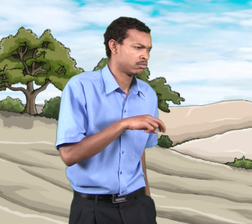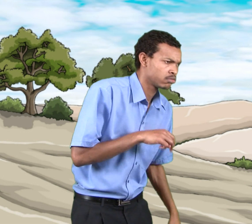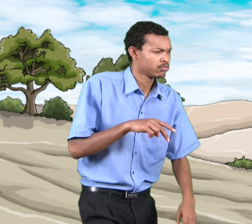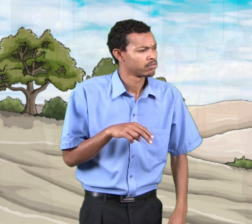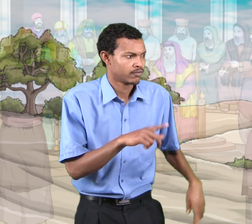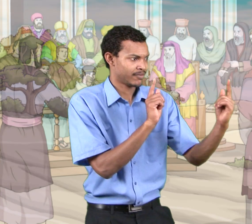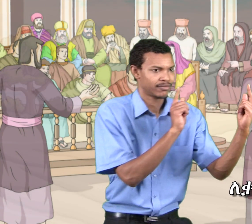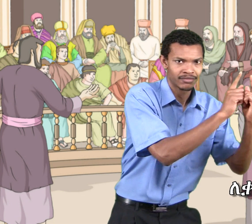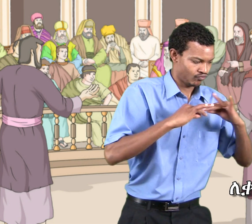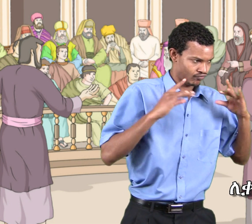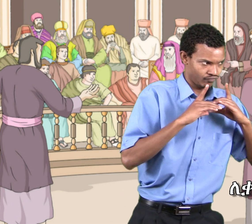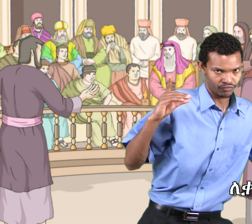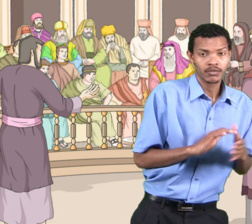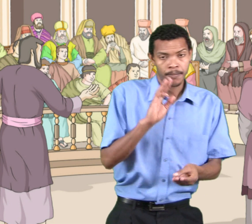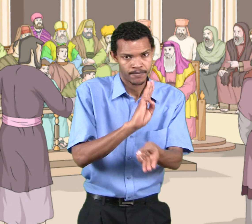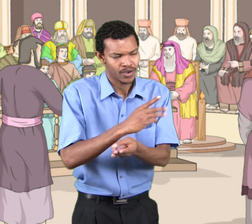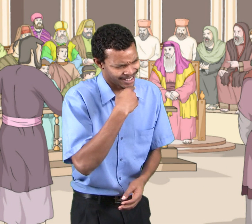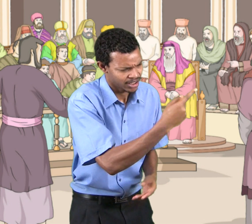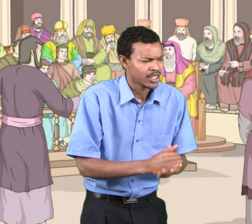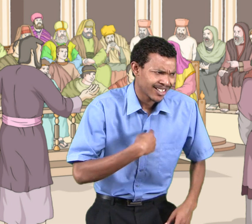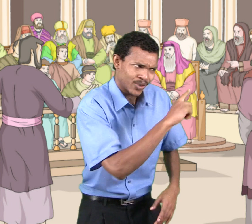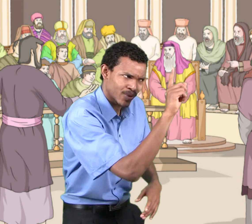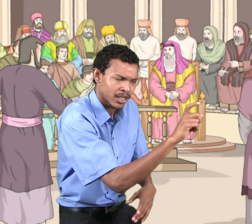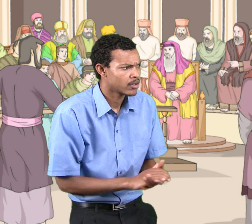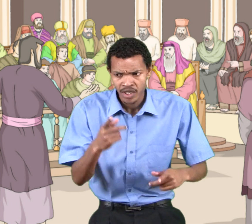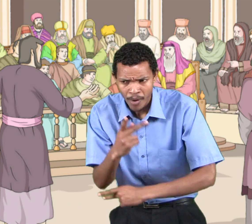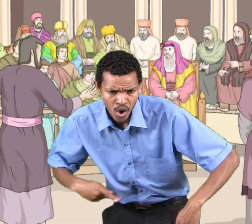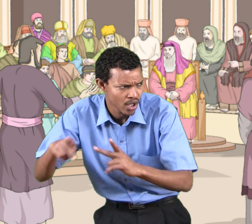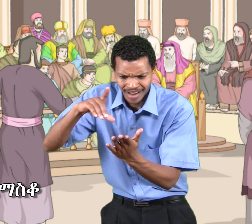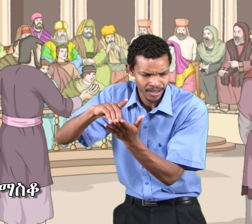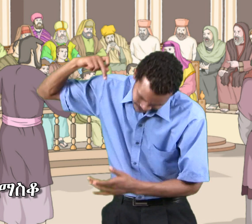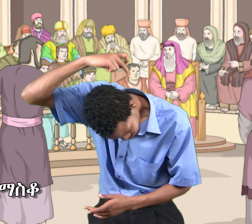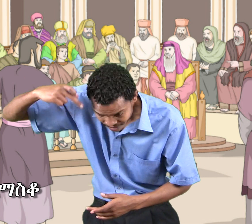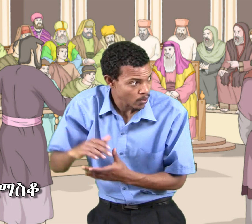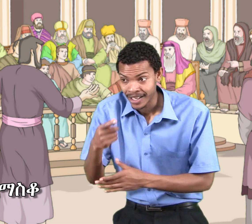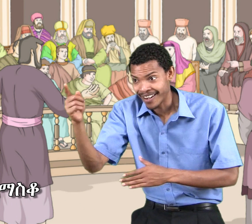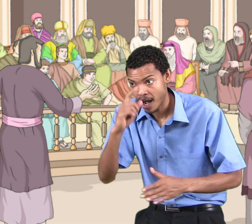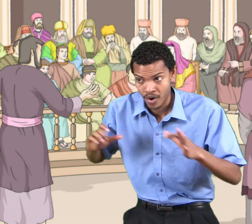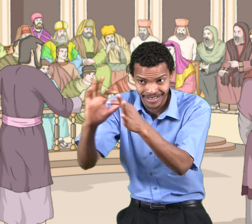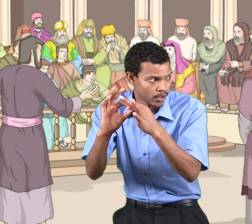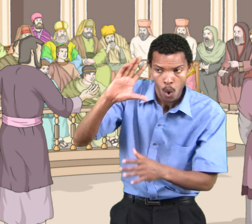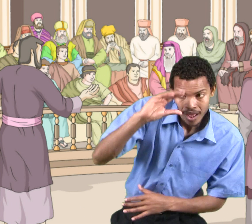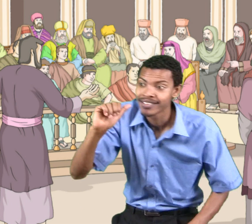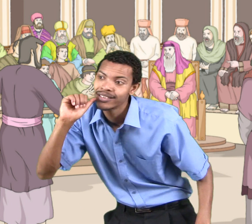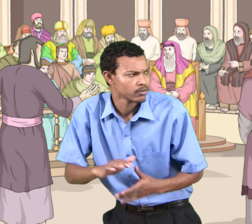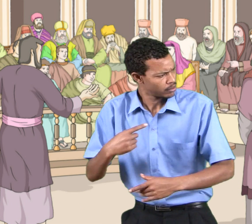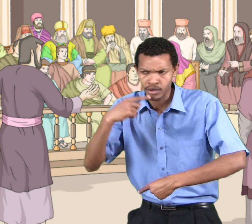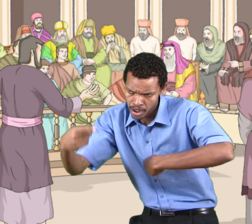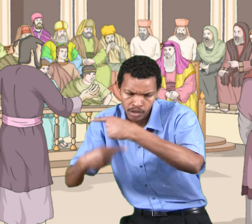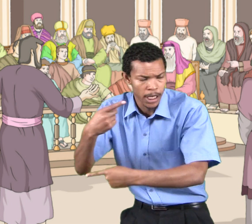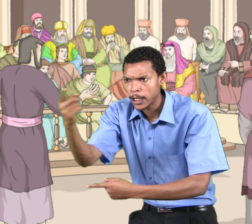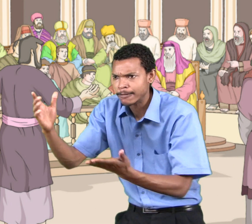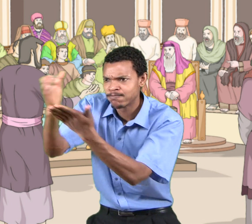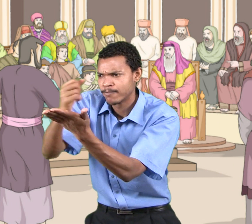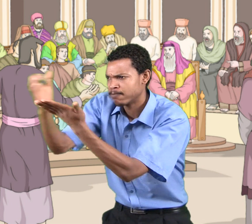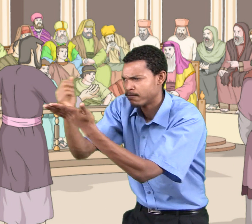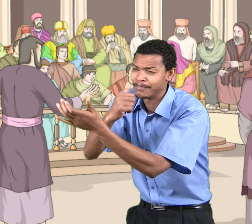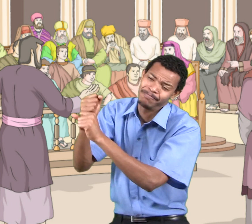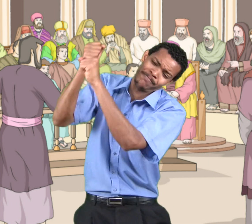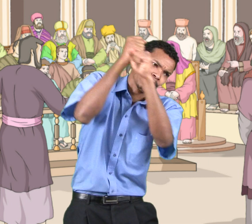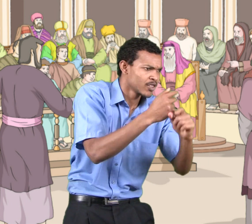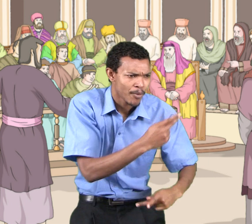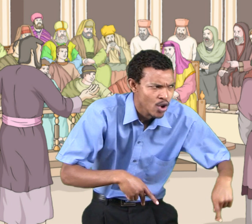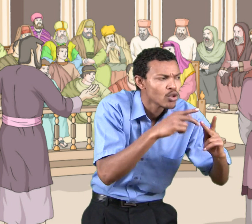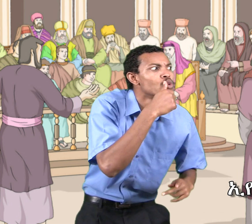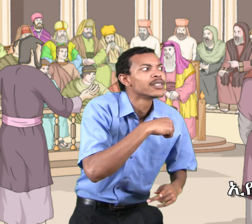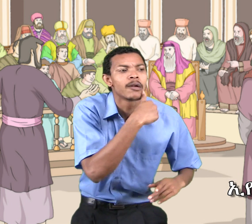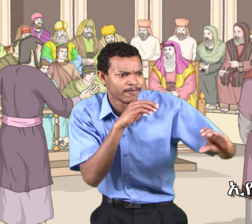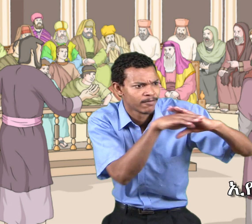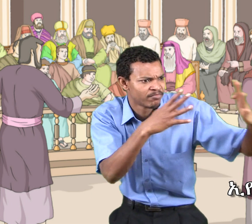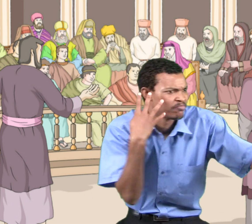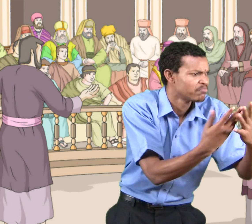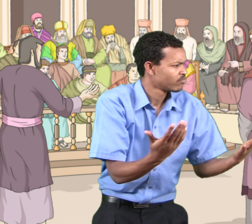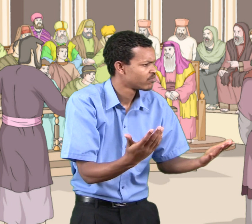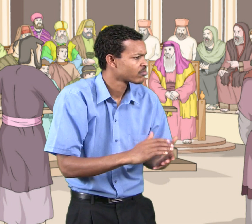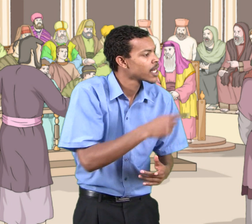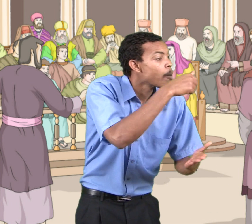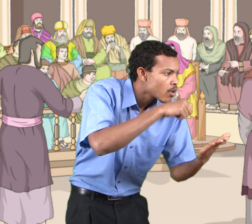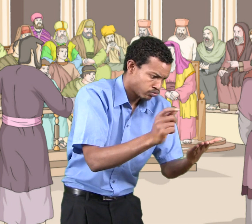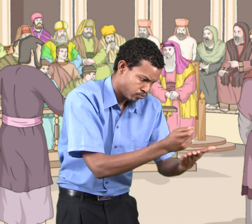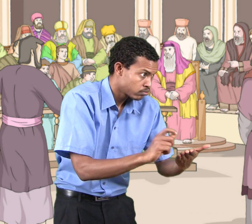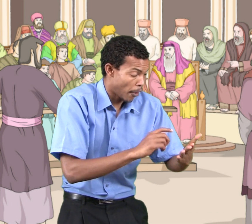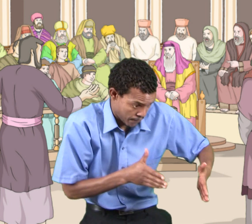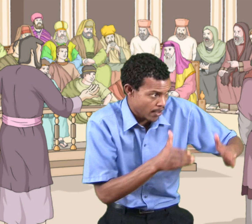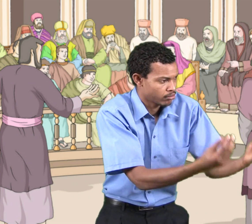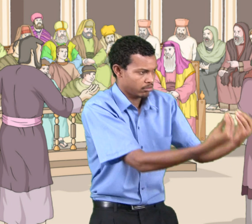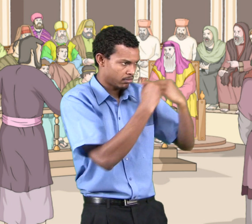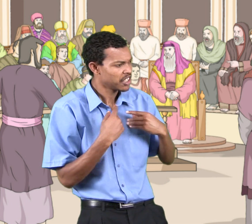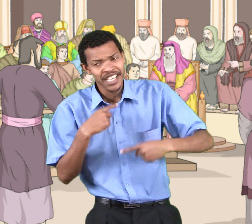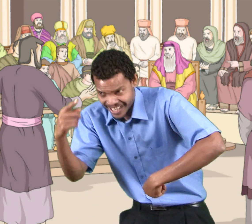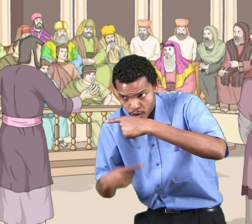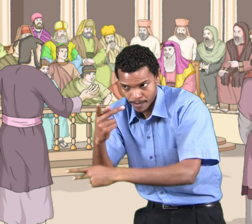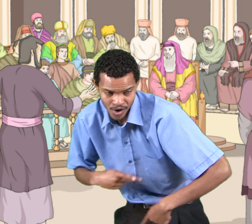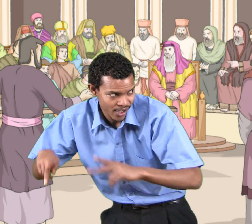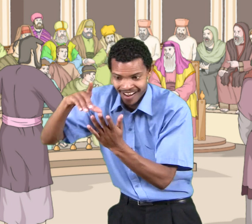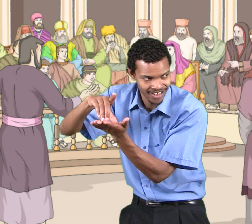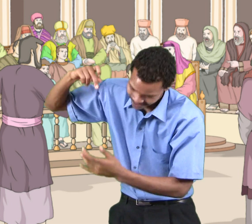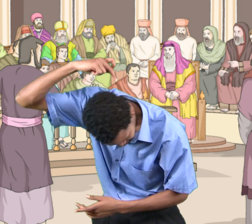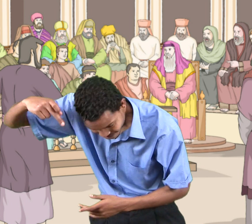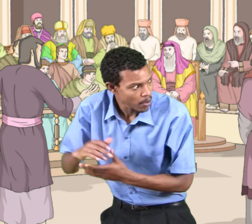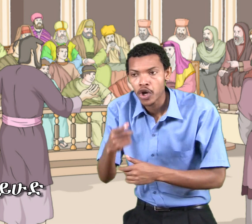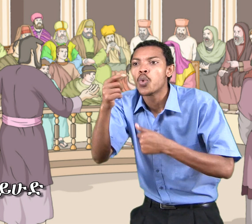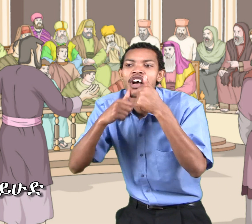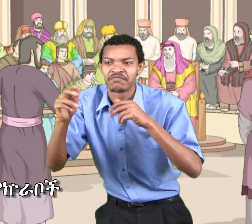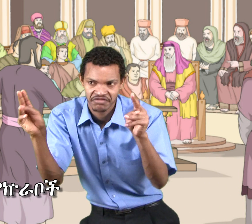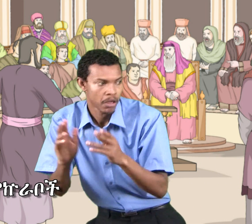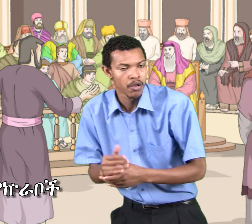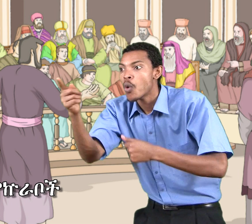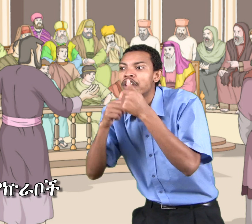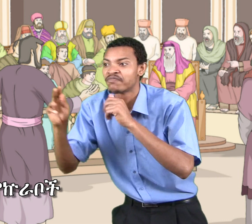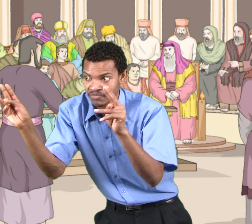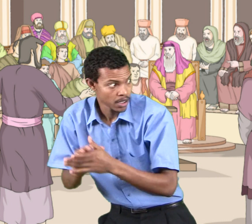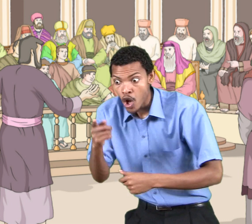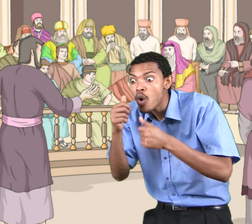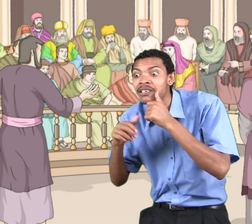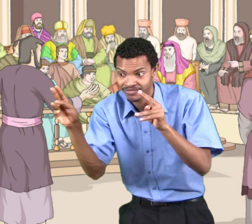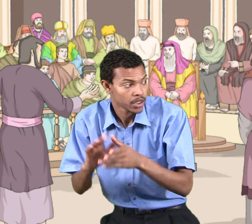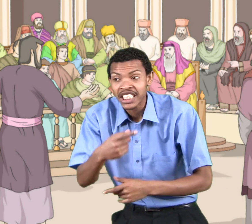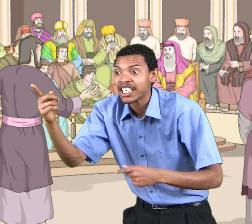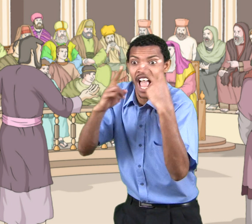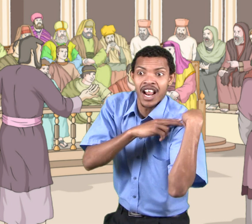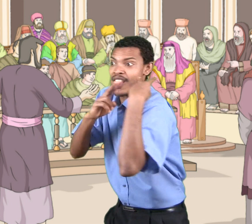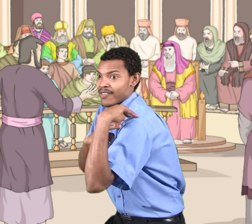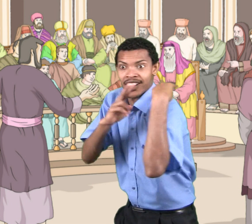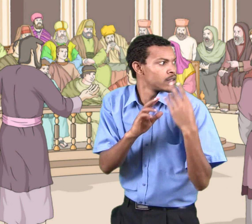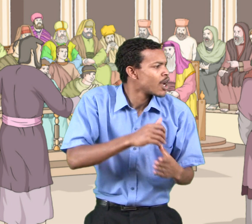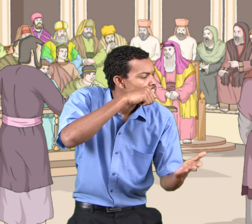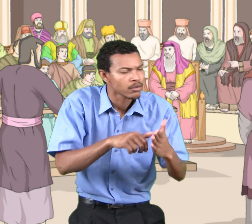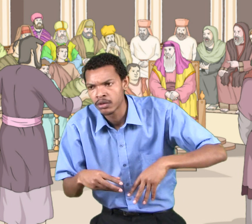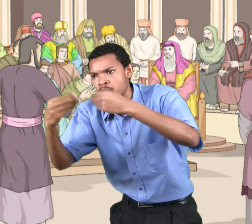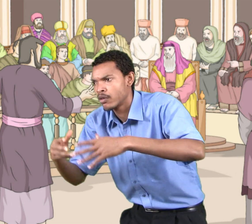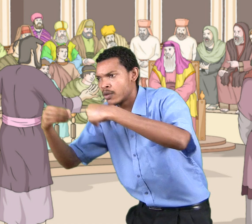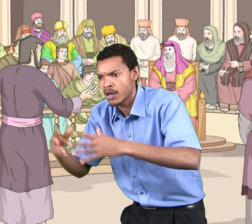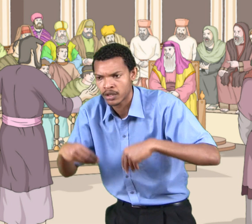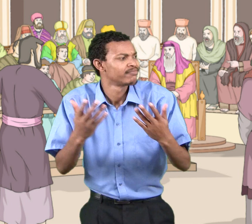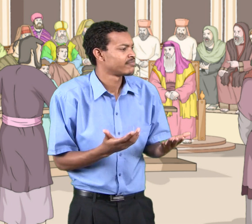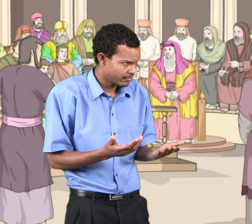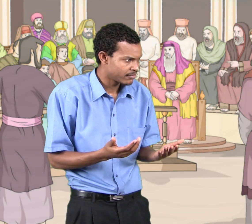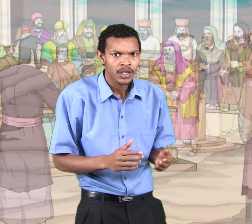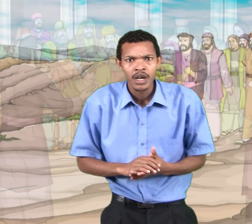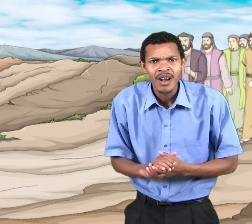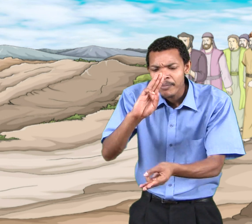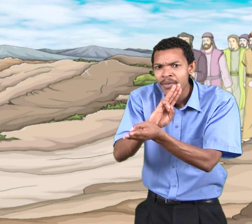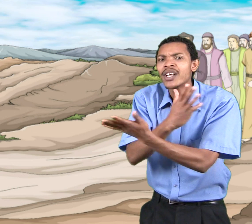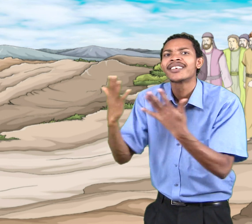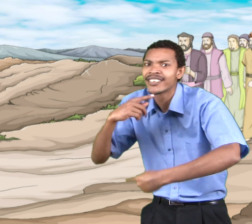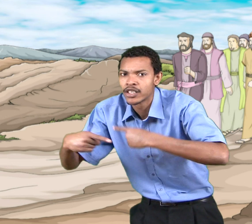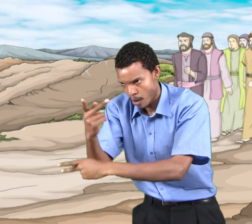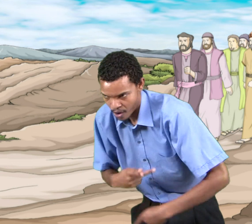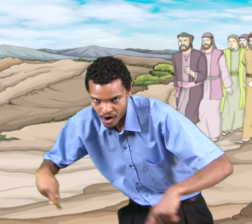He approached the high priest and requested letters to the synagogues in Damascus, so that if he found any men or women belonging to the Way, he could bring them as prisoners to Jerusalem.